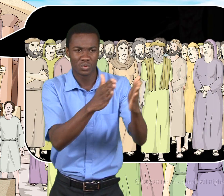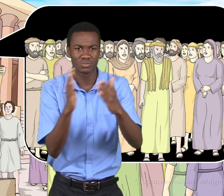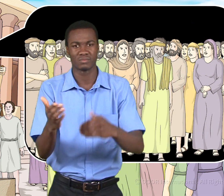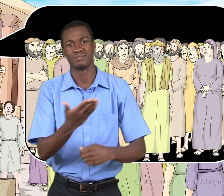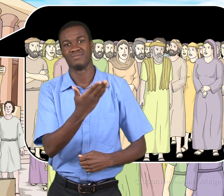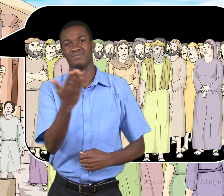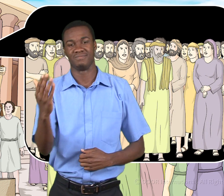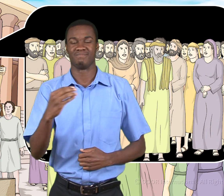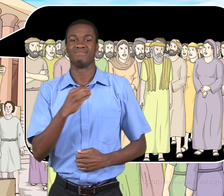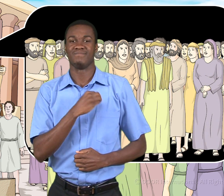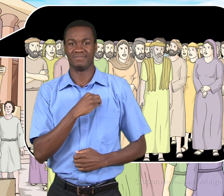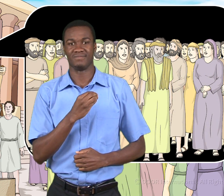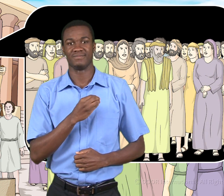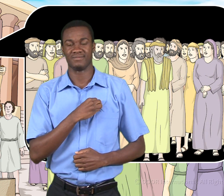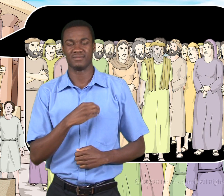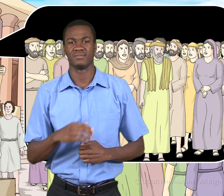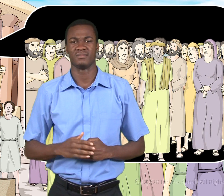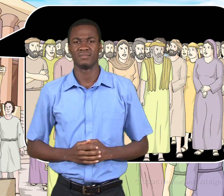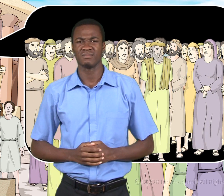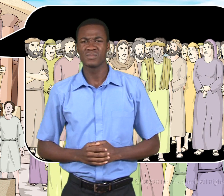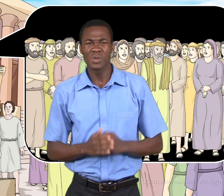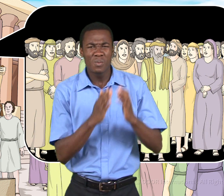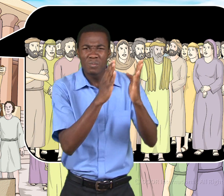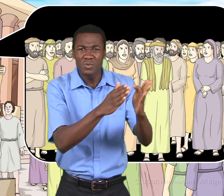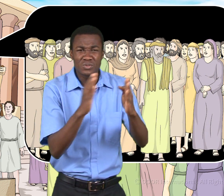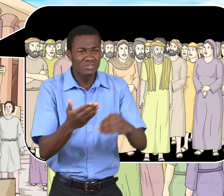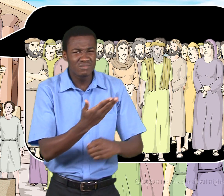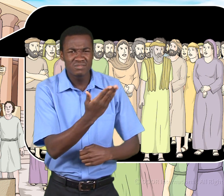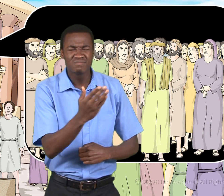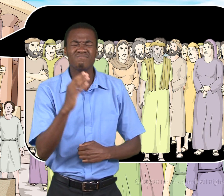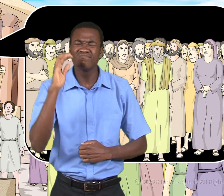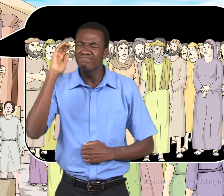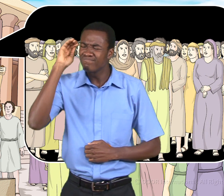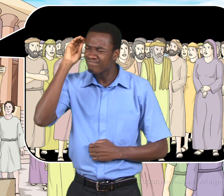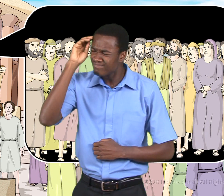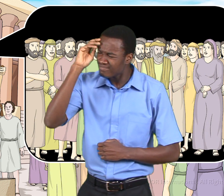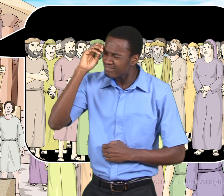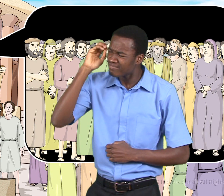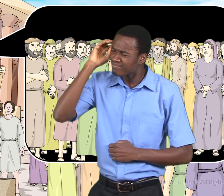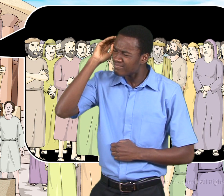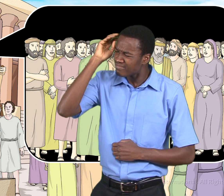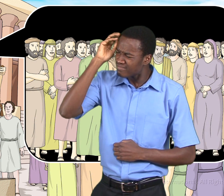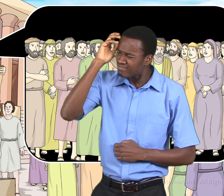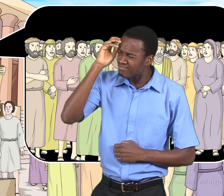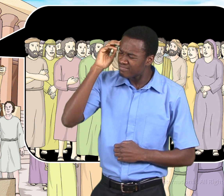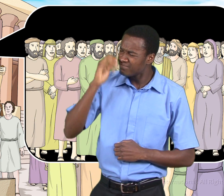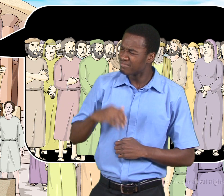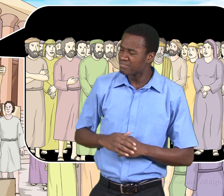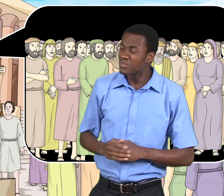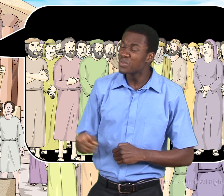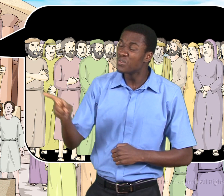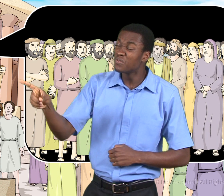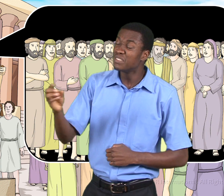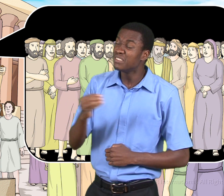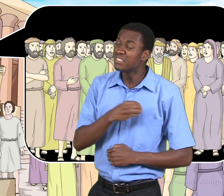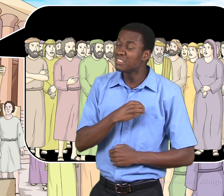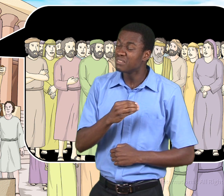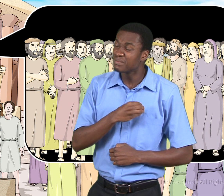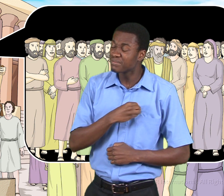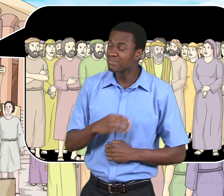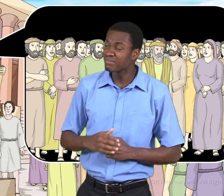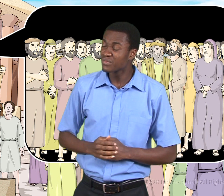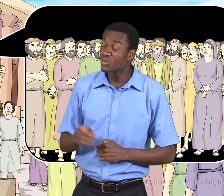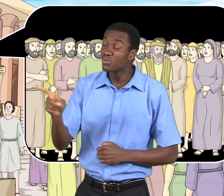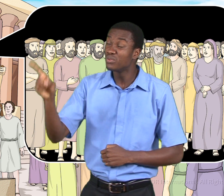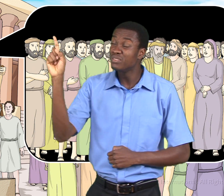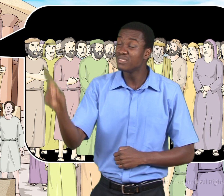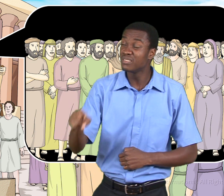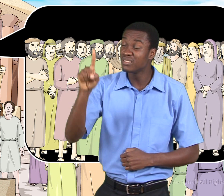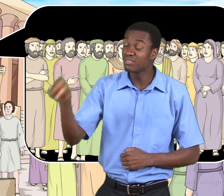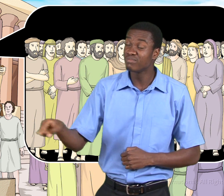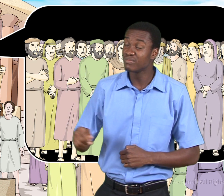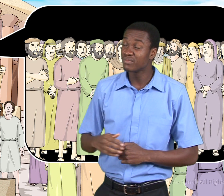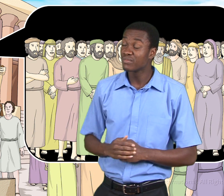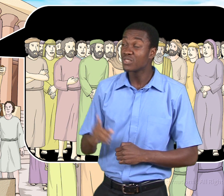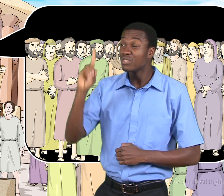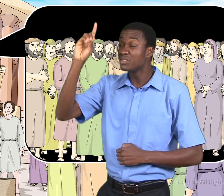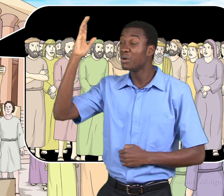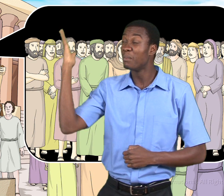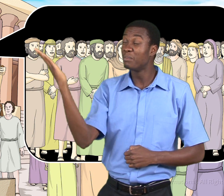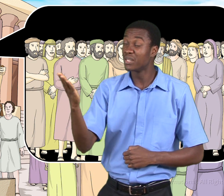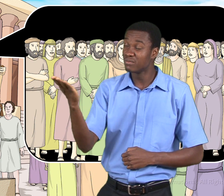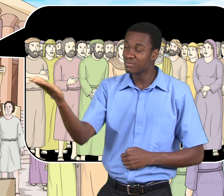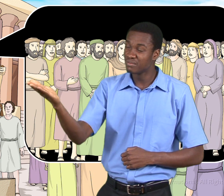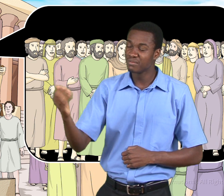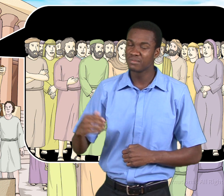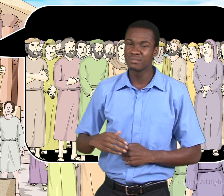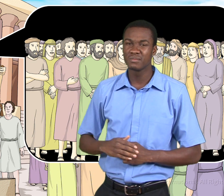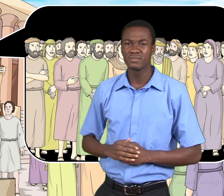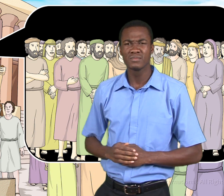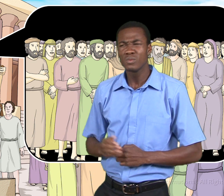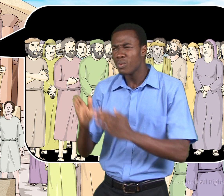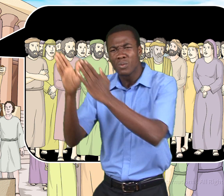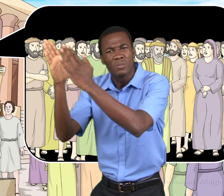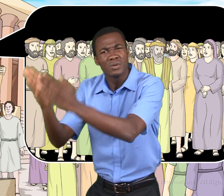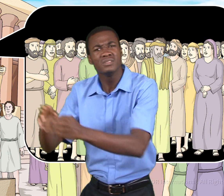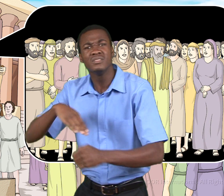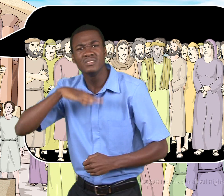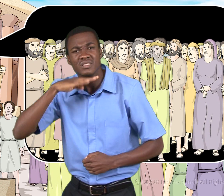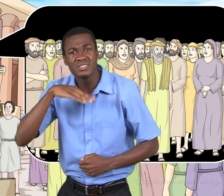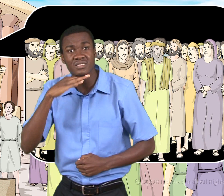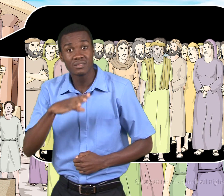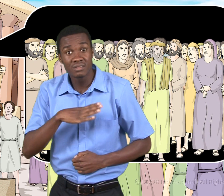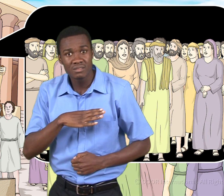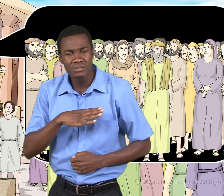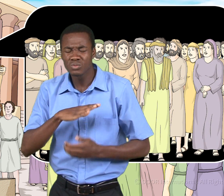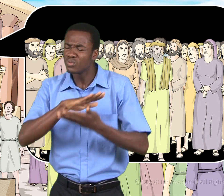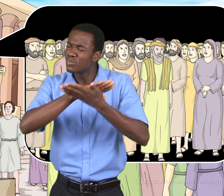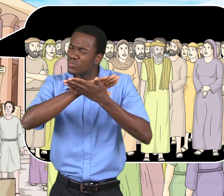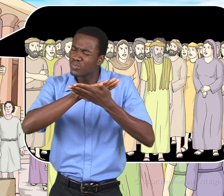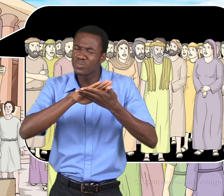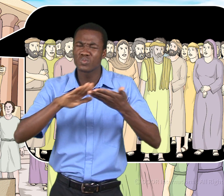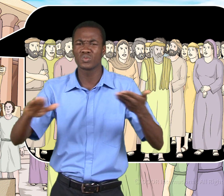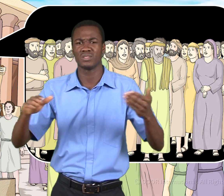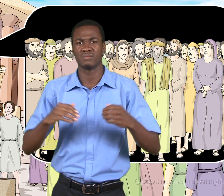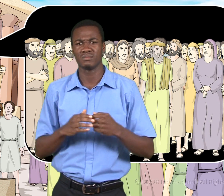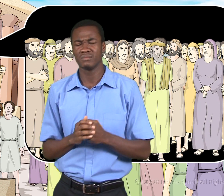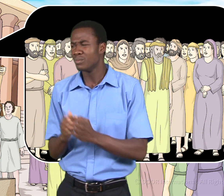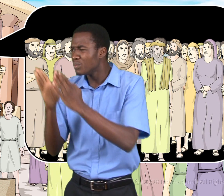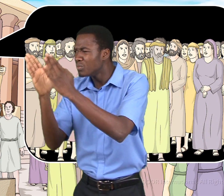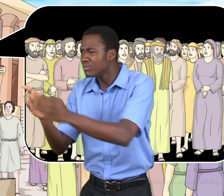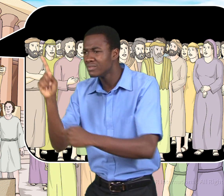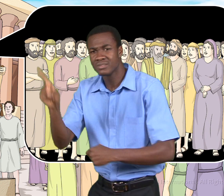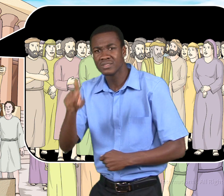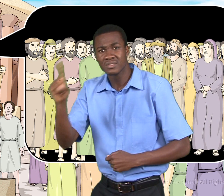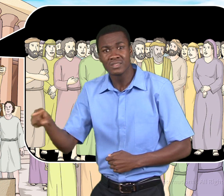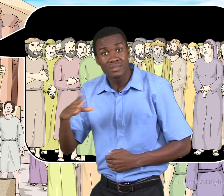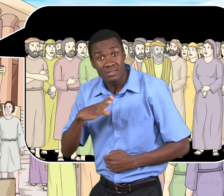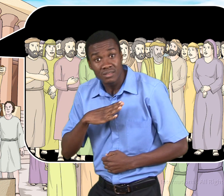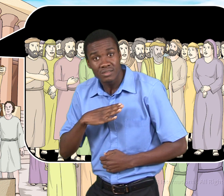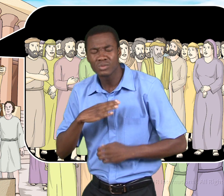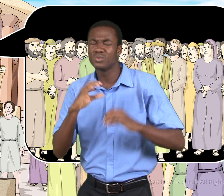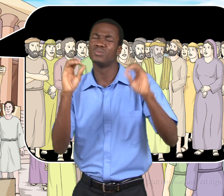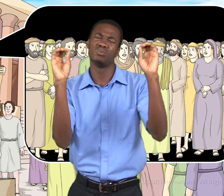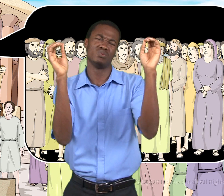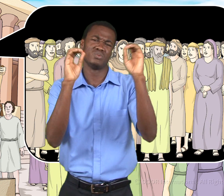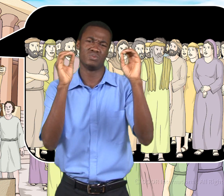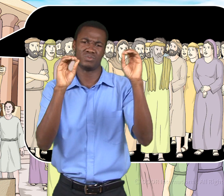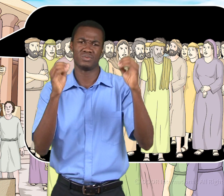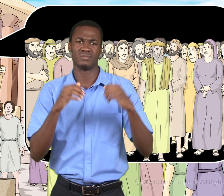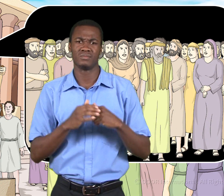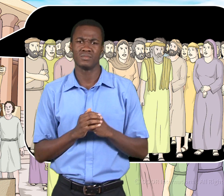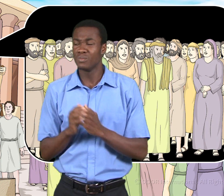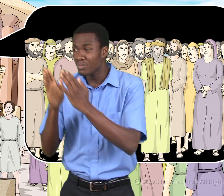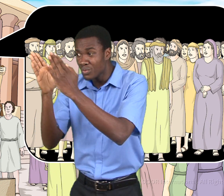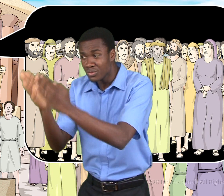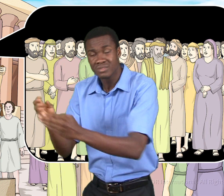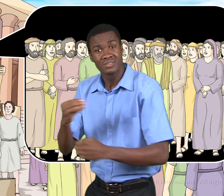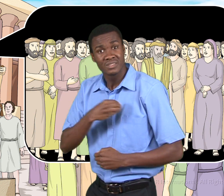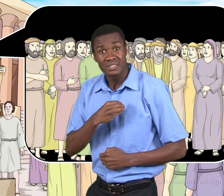For He was cut off from the land of the living;